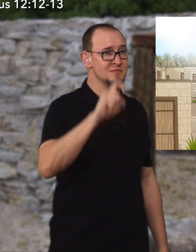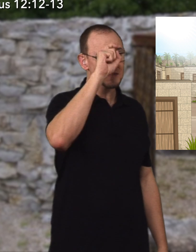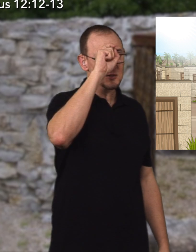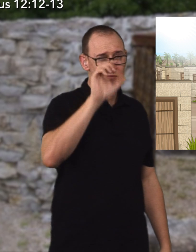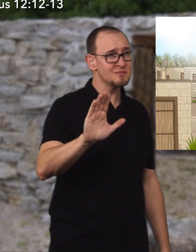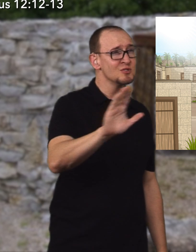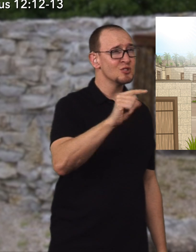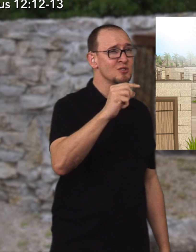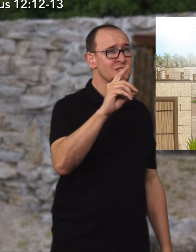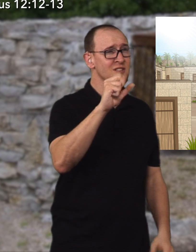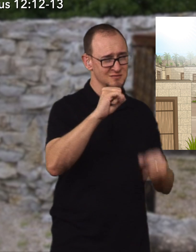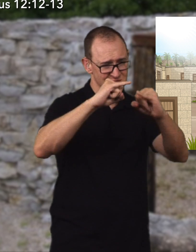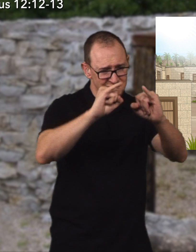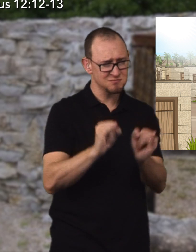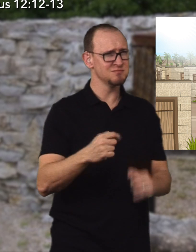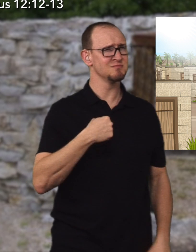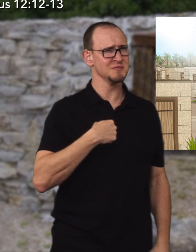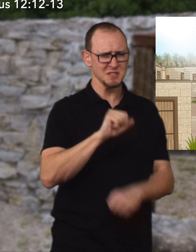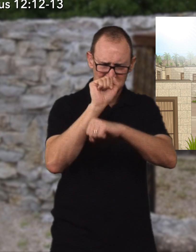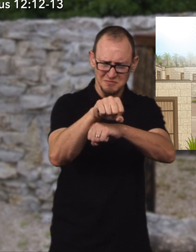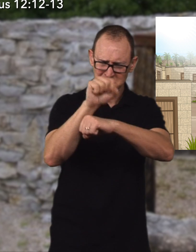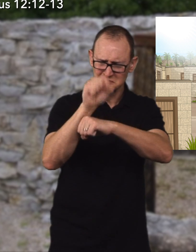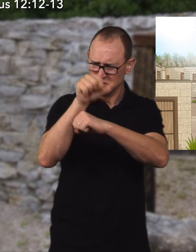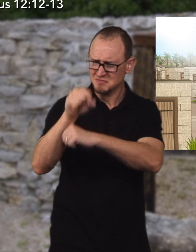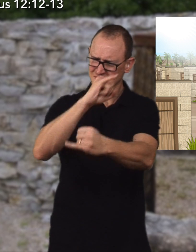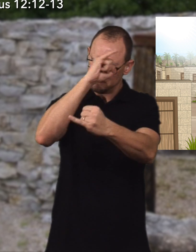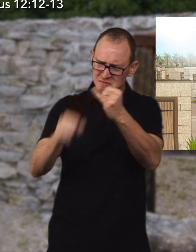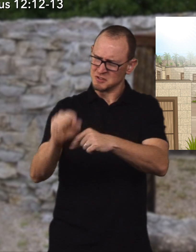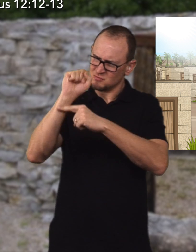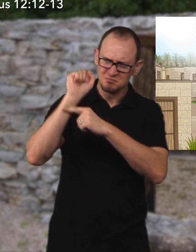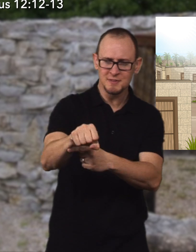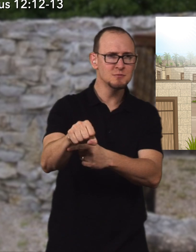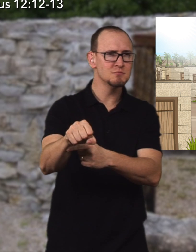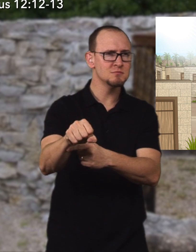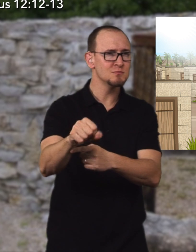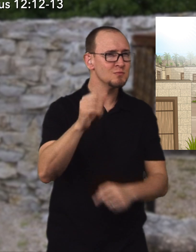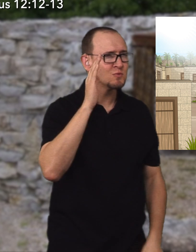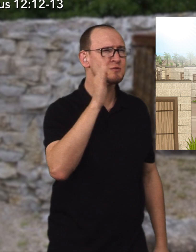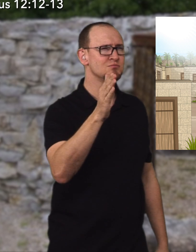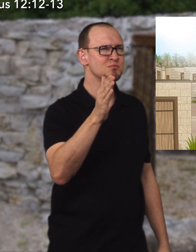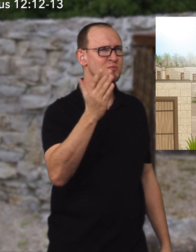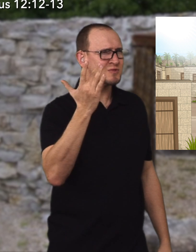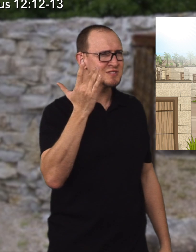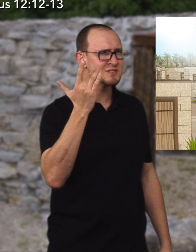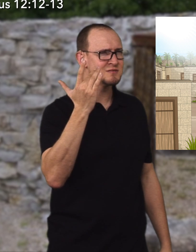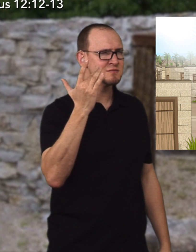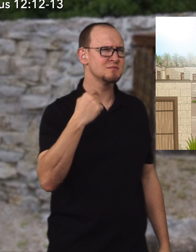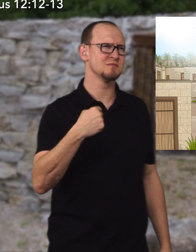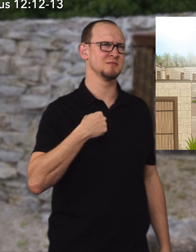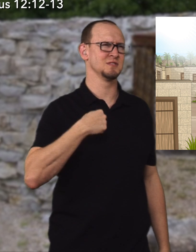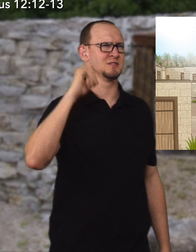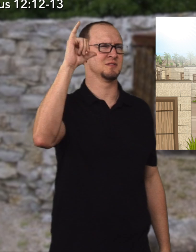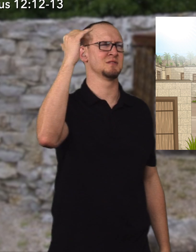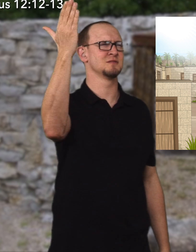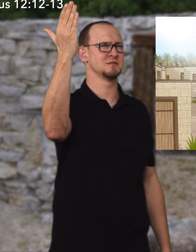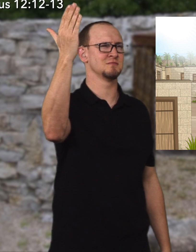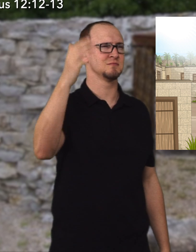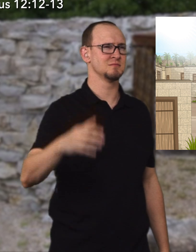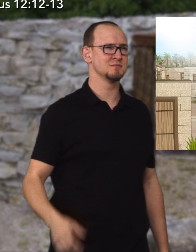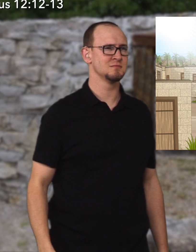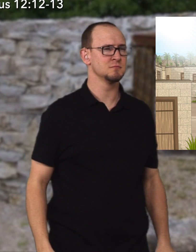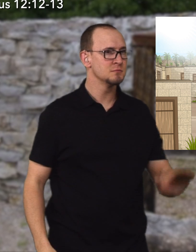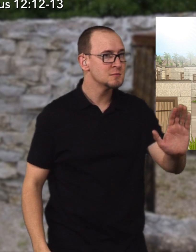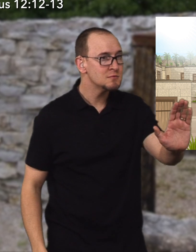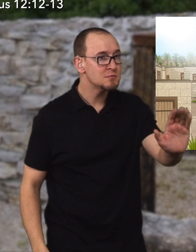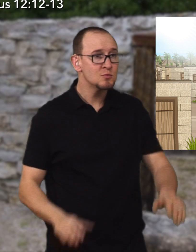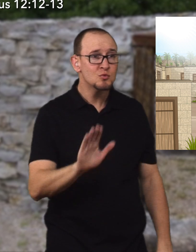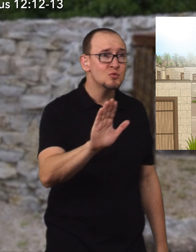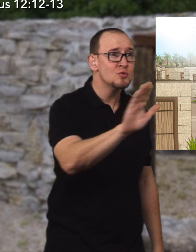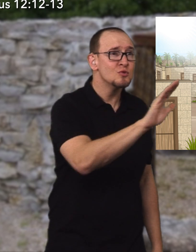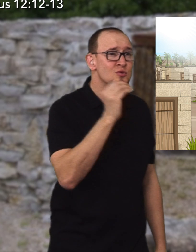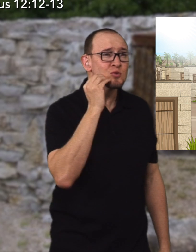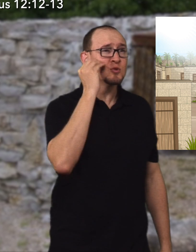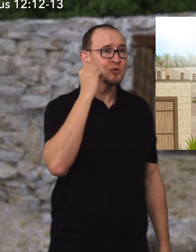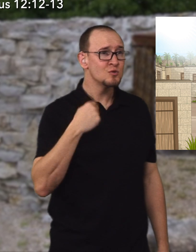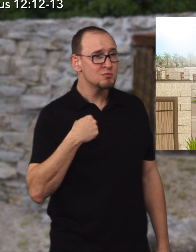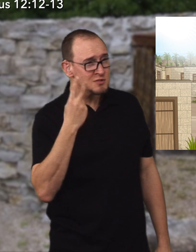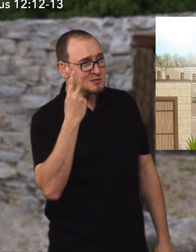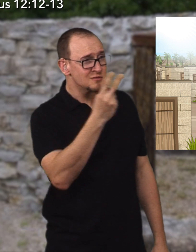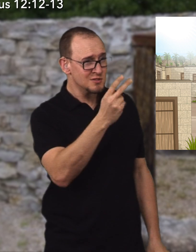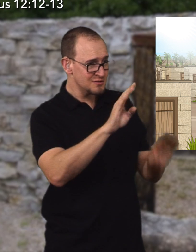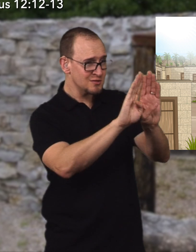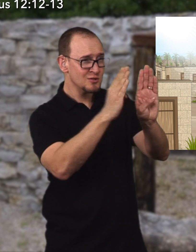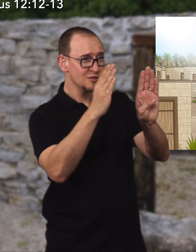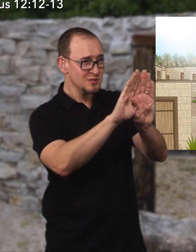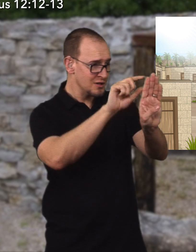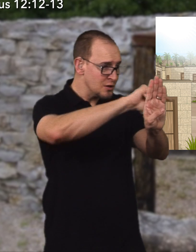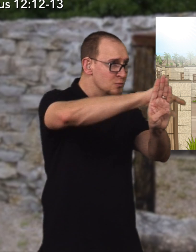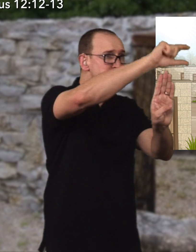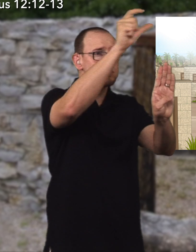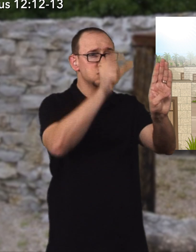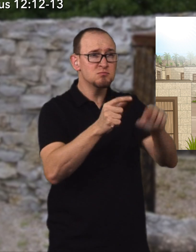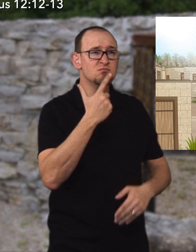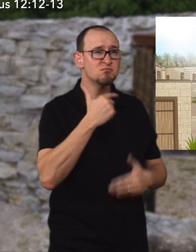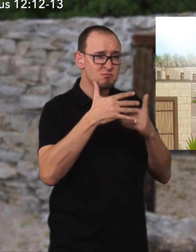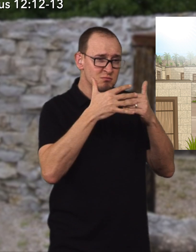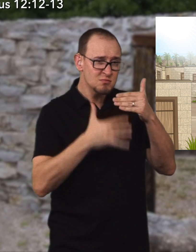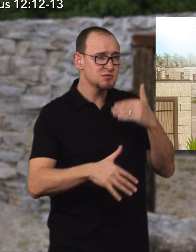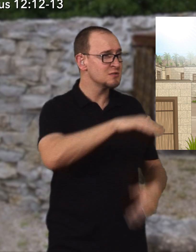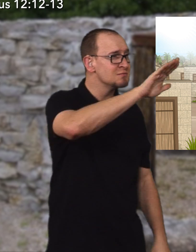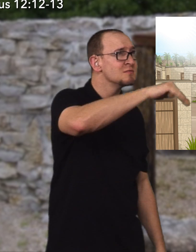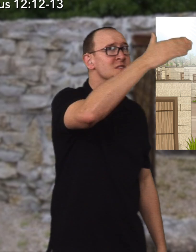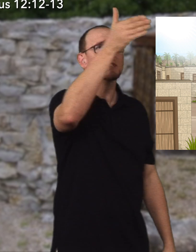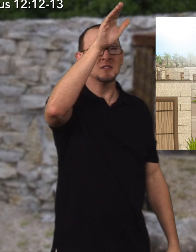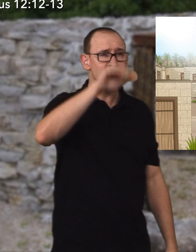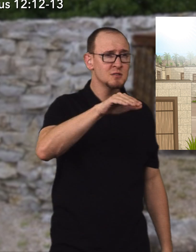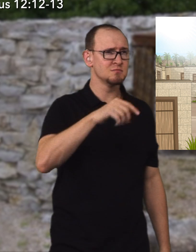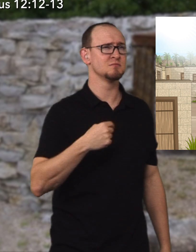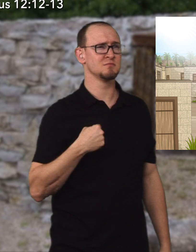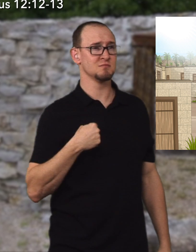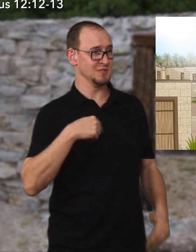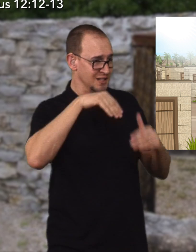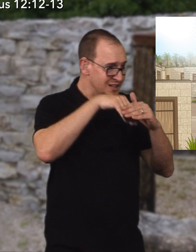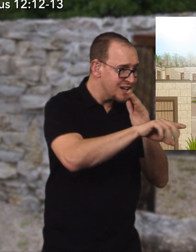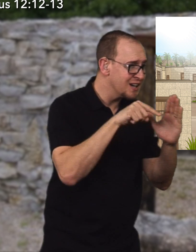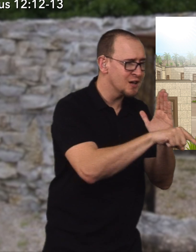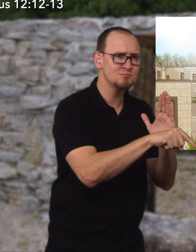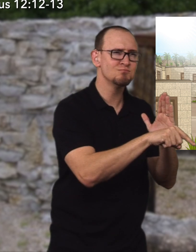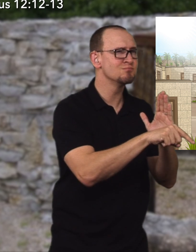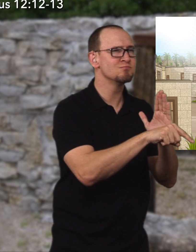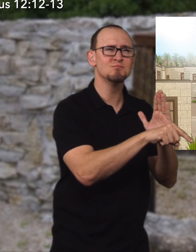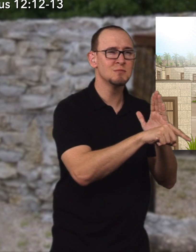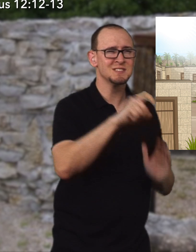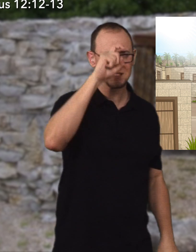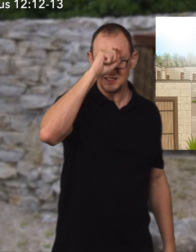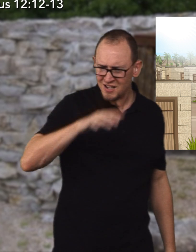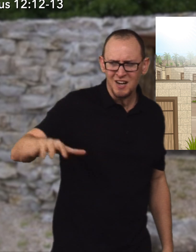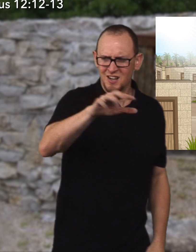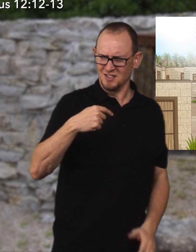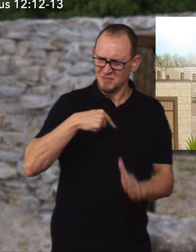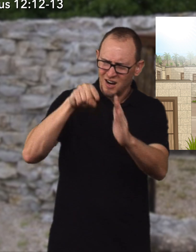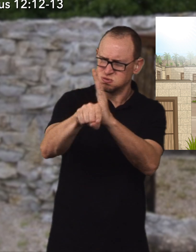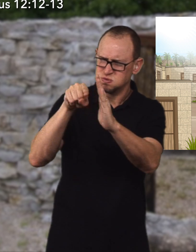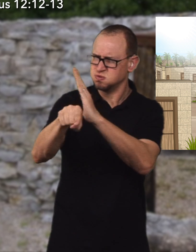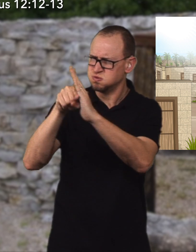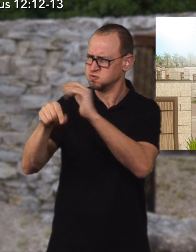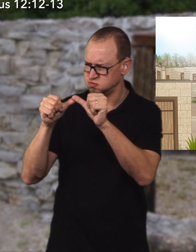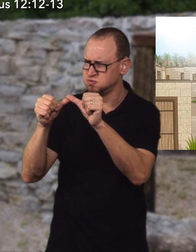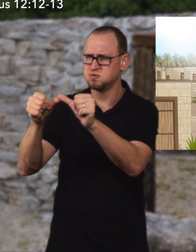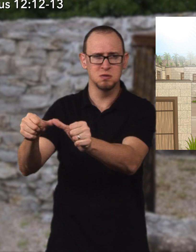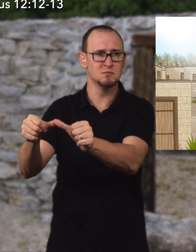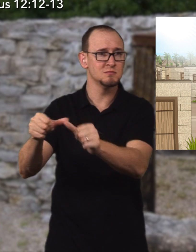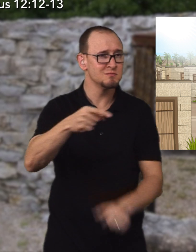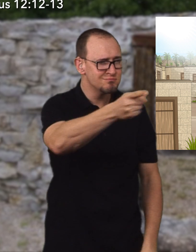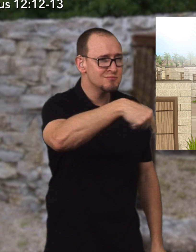I am the LORD. The blood on the houses where you are staying will distinguish them; when I see the blood, I will pass over you.